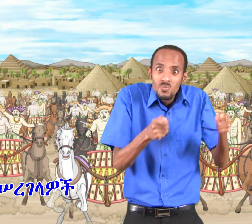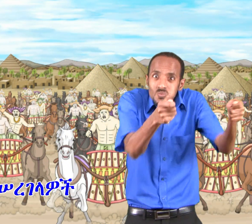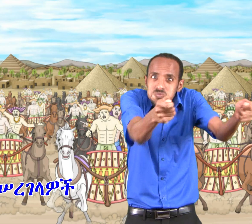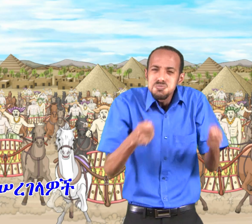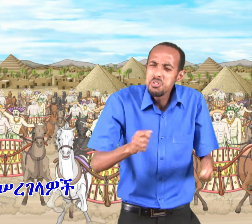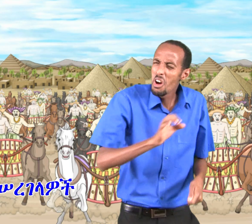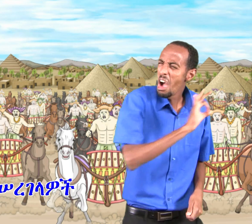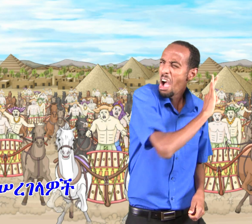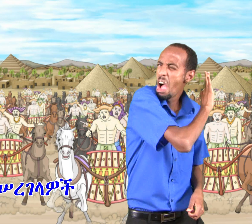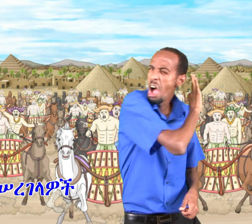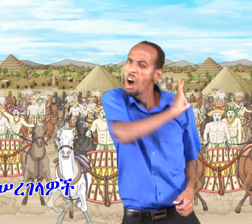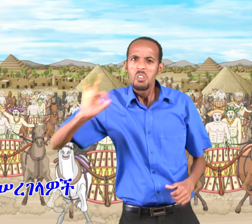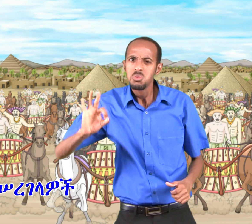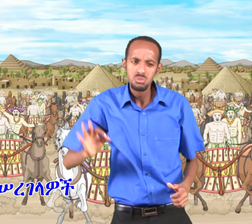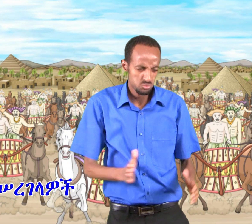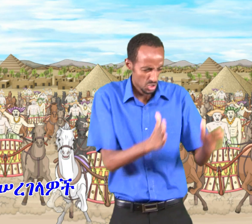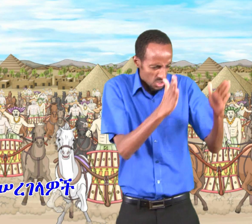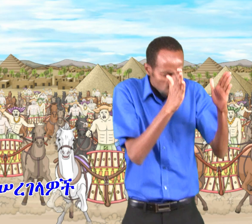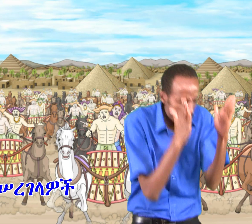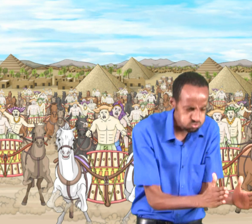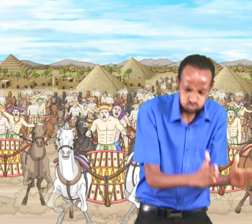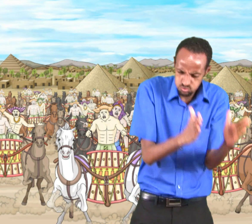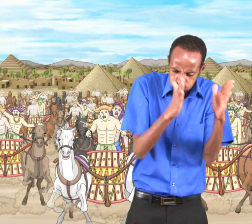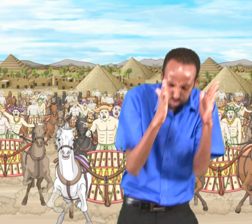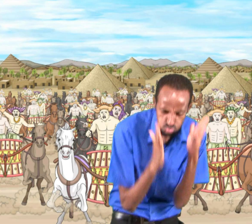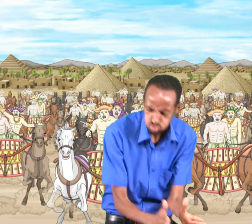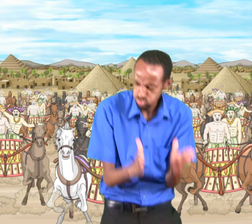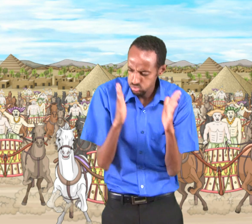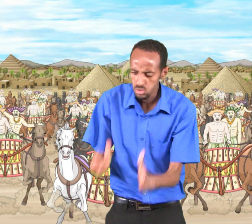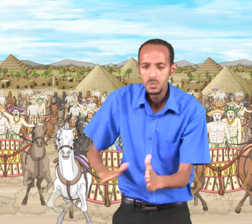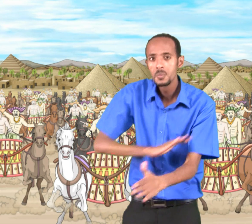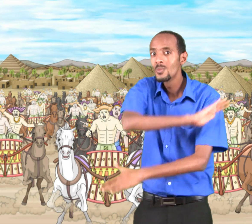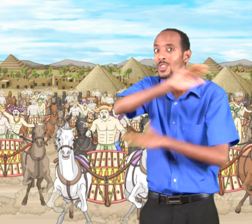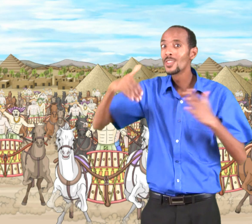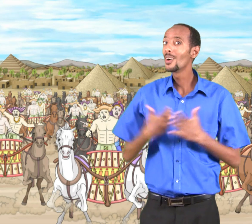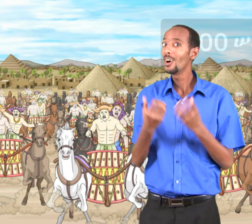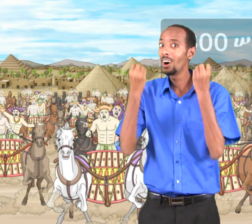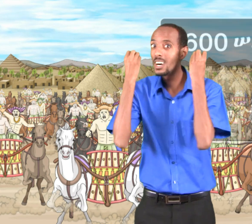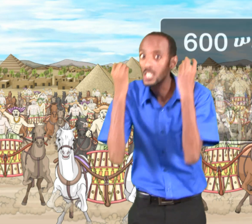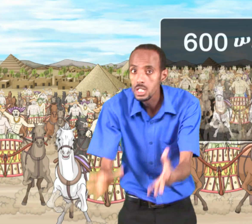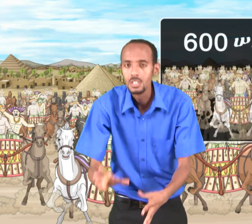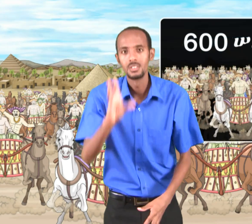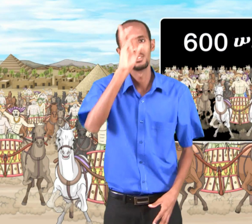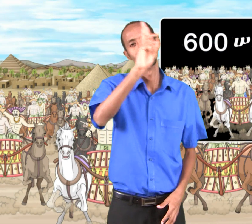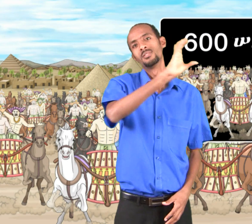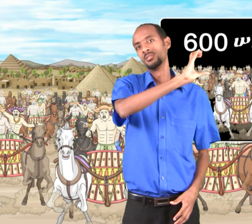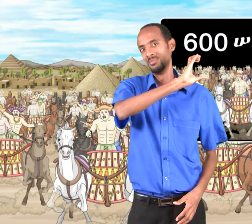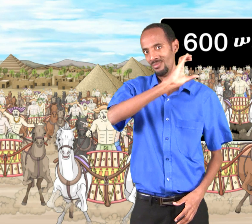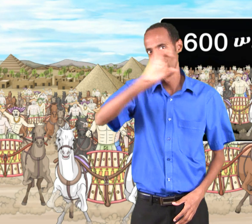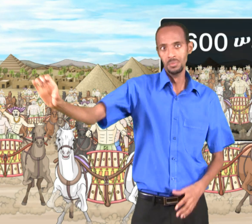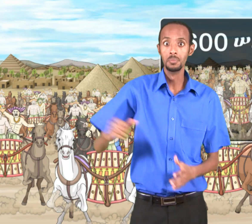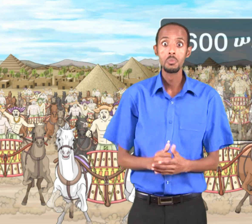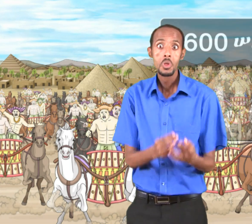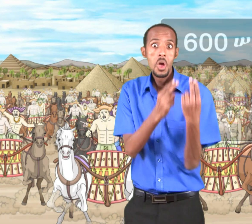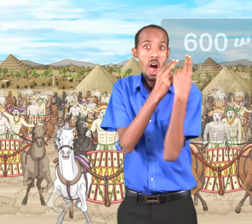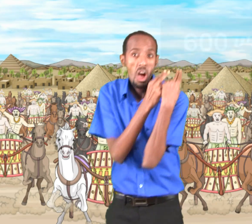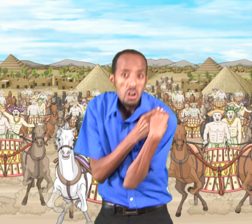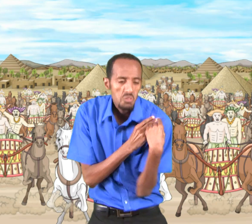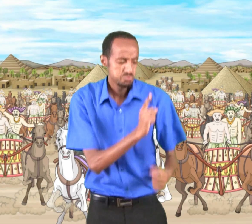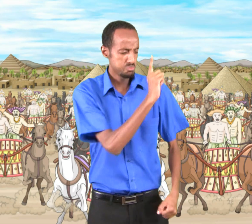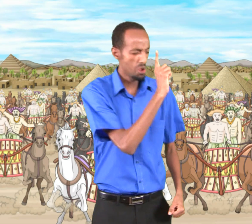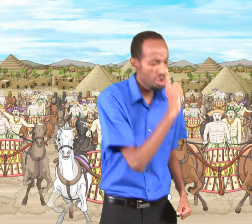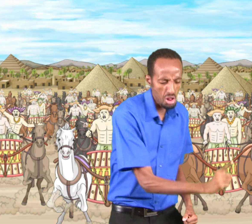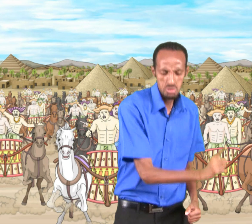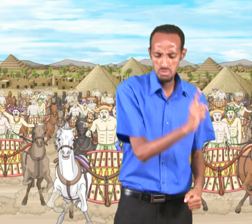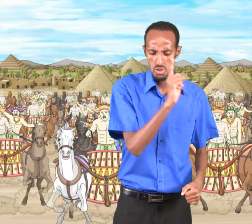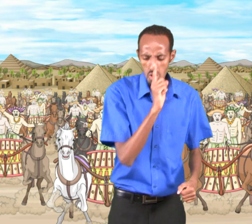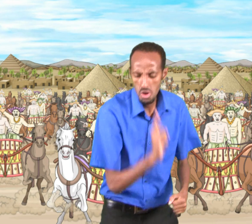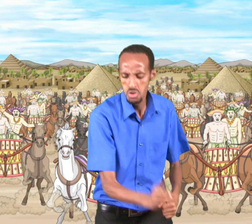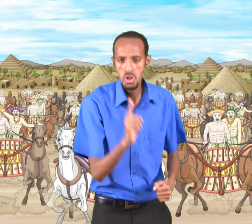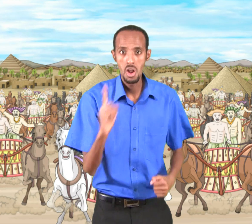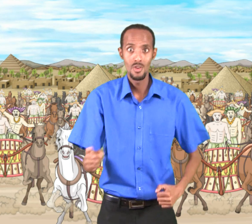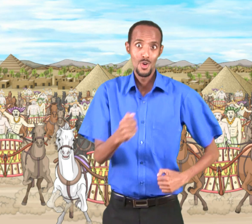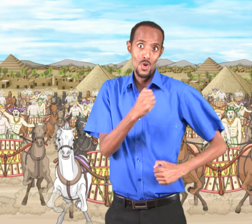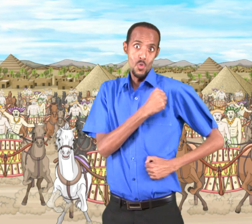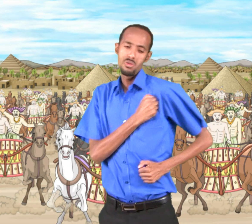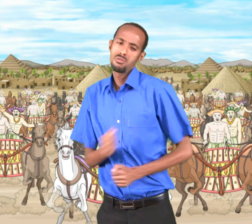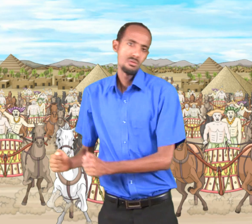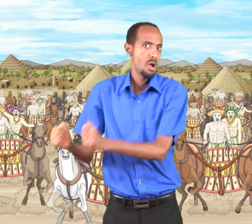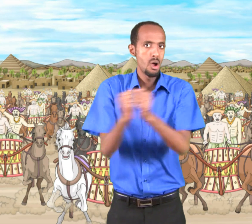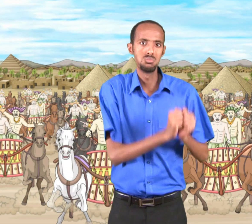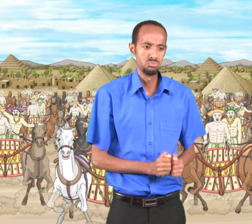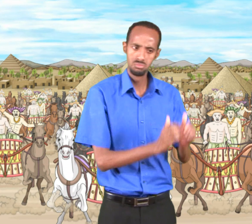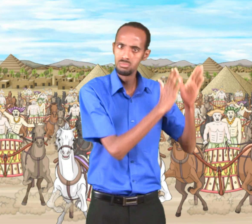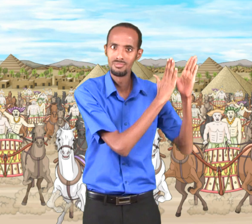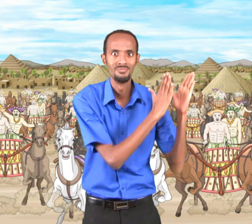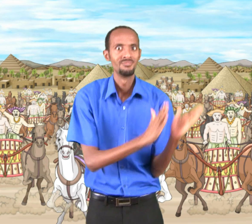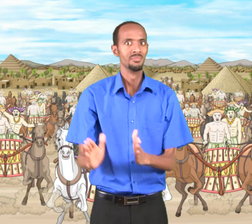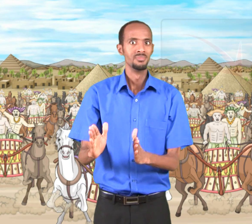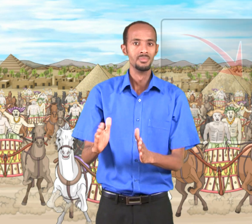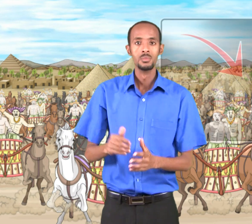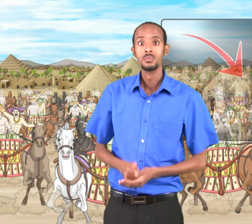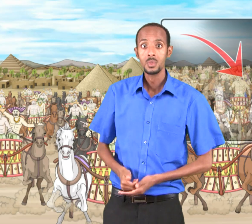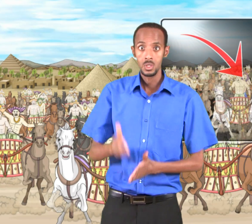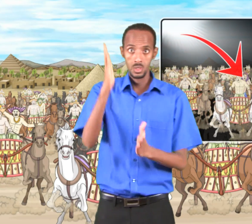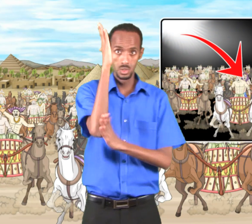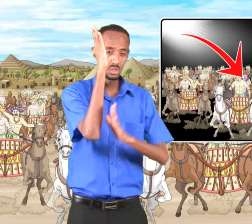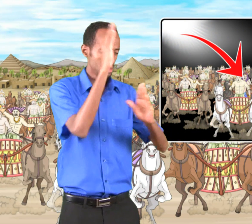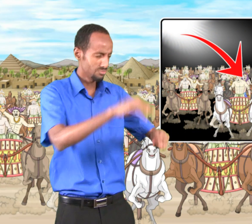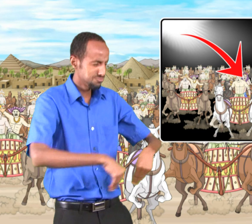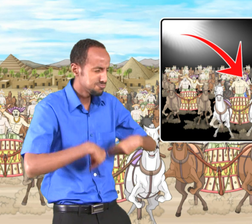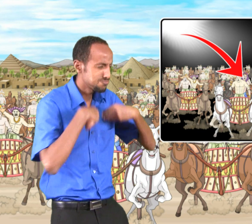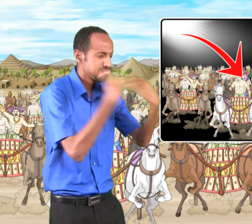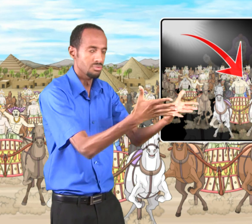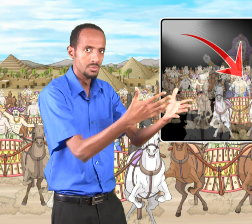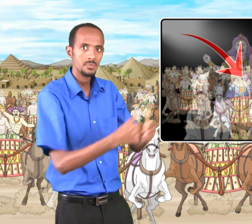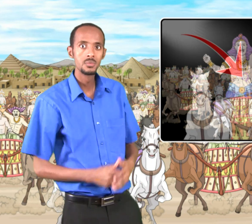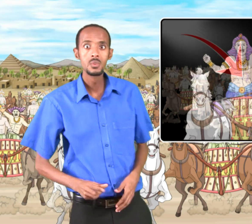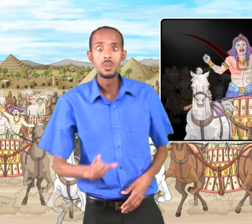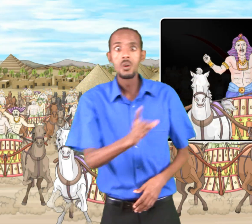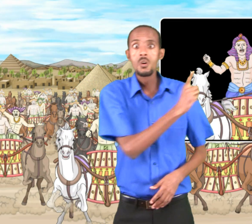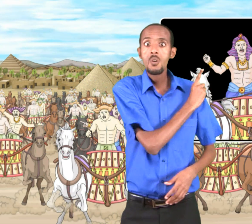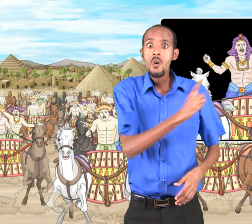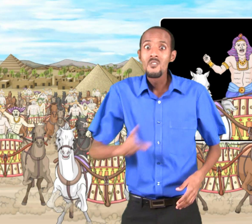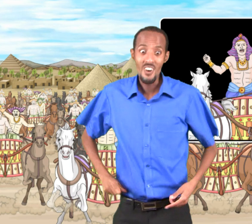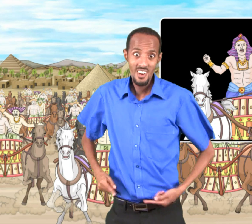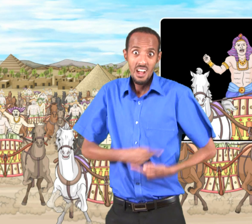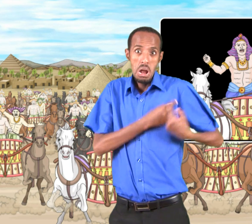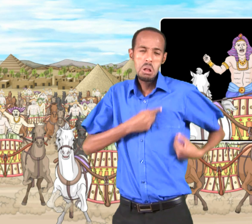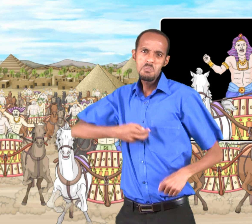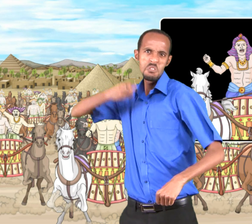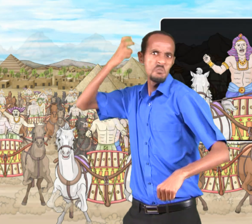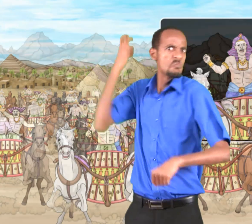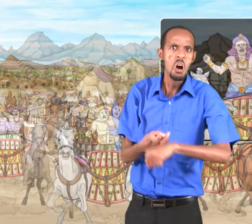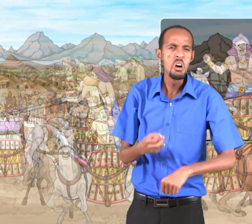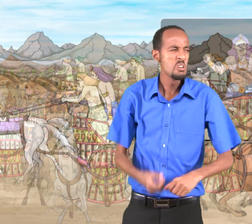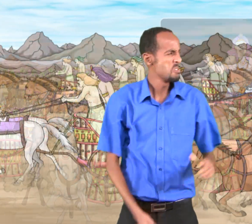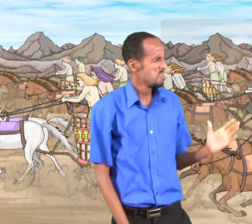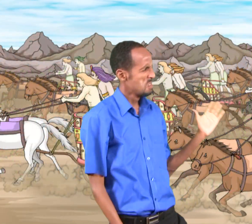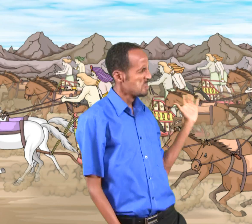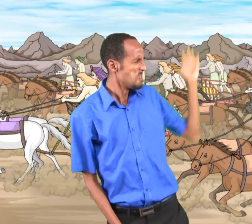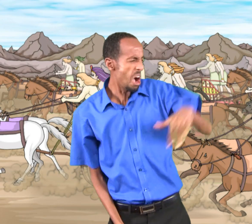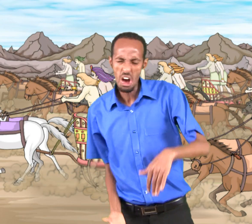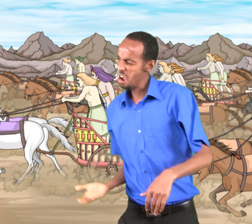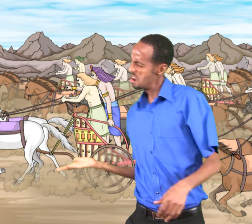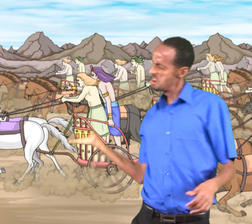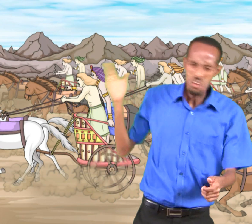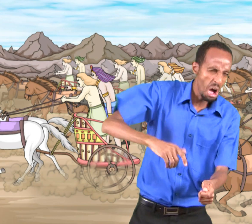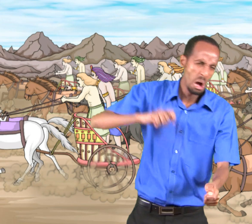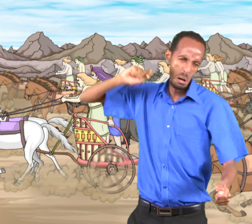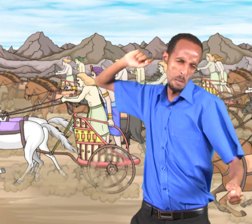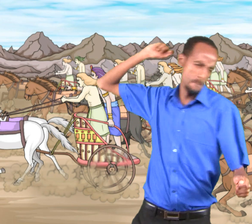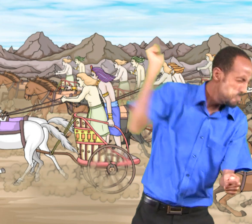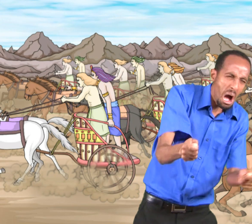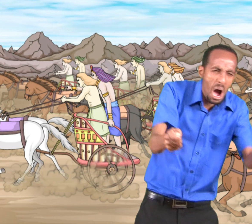He took 600 of the best chariots, and all the other chariots of Egypt, with officers over all of them.